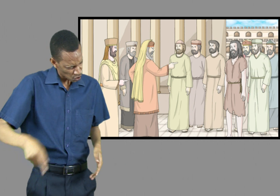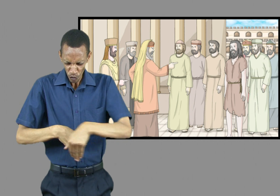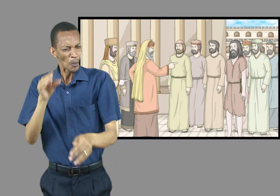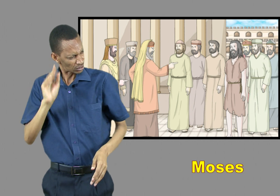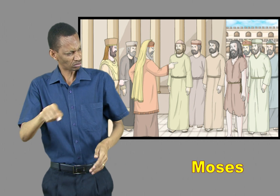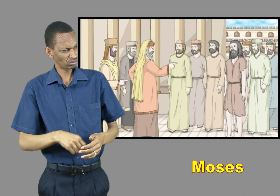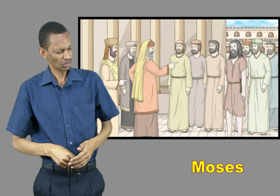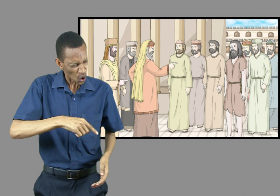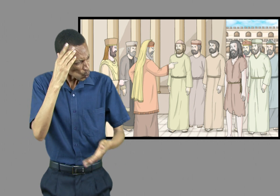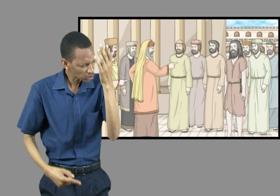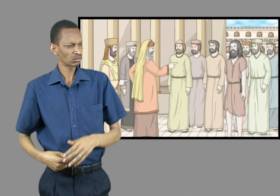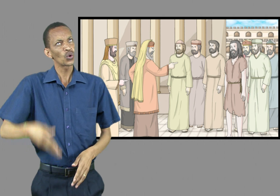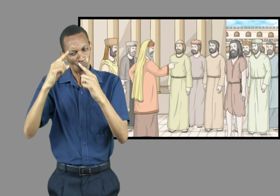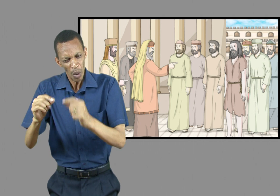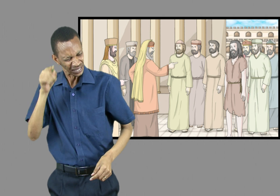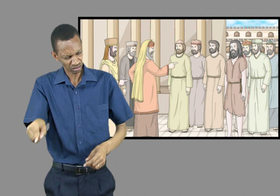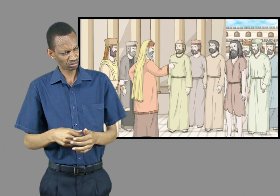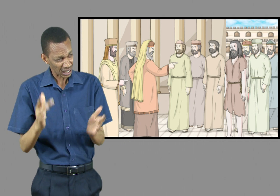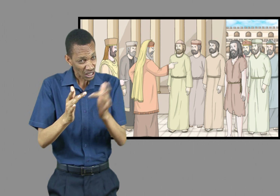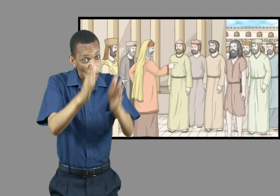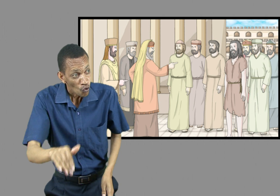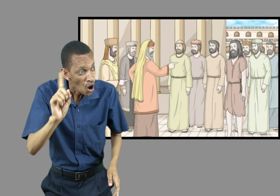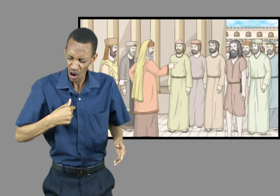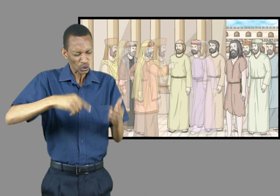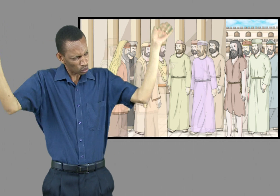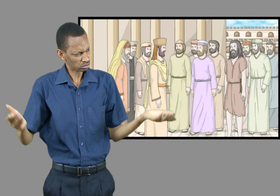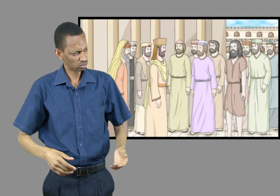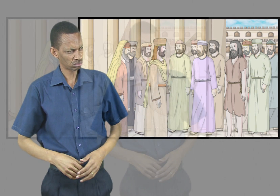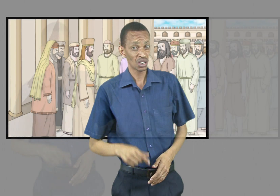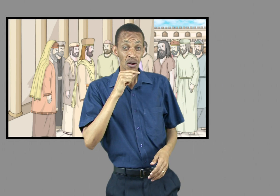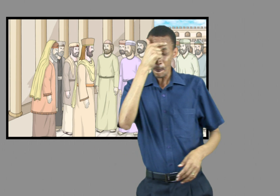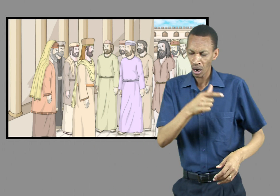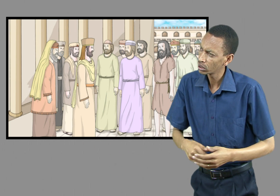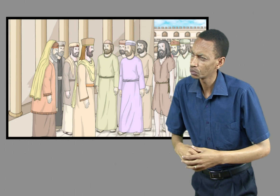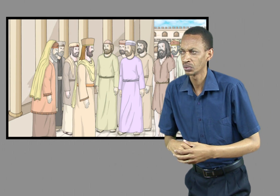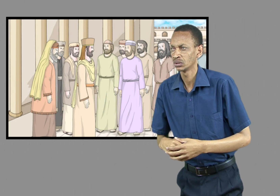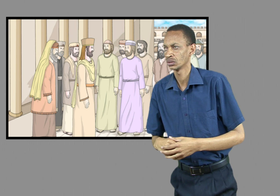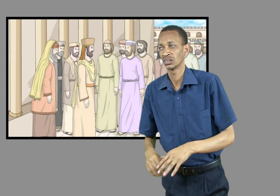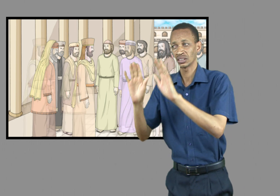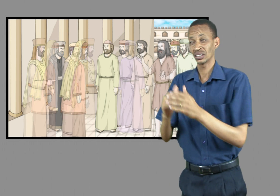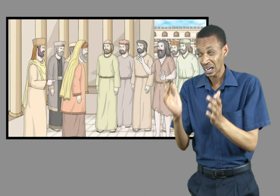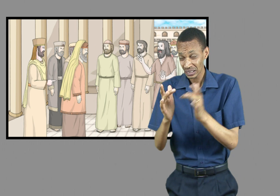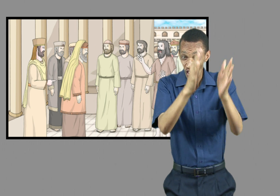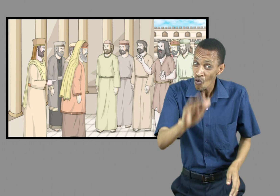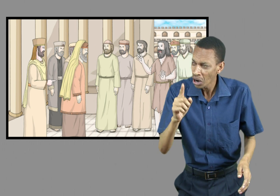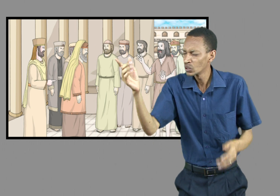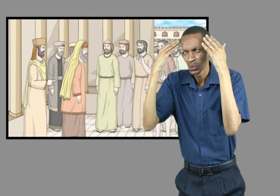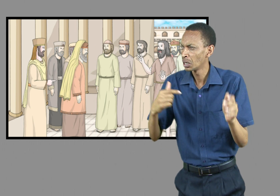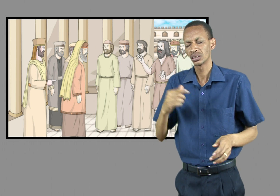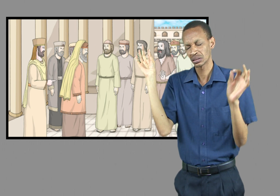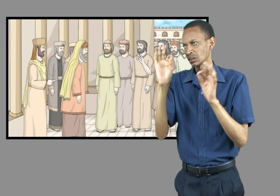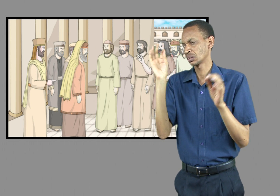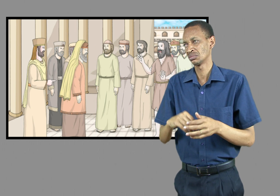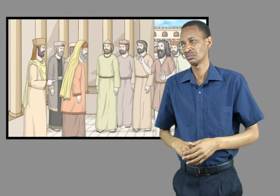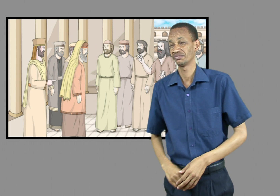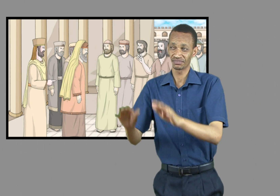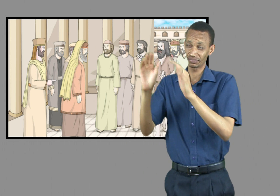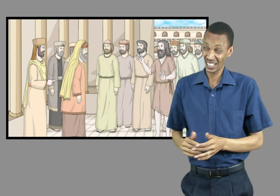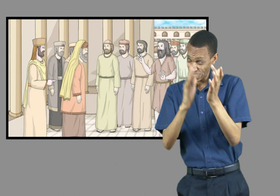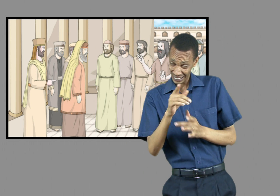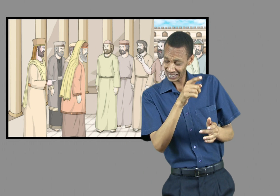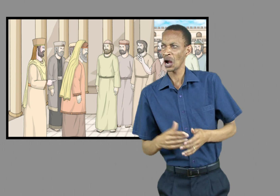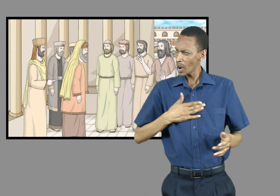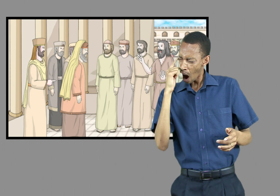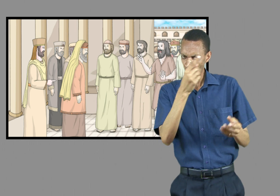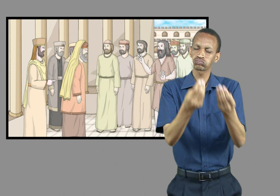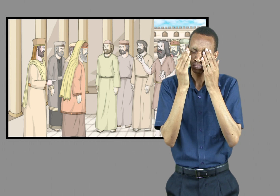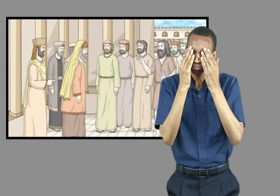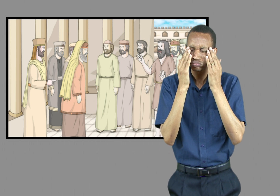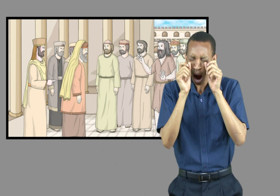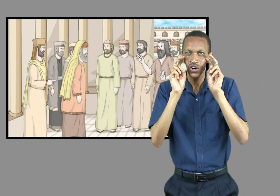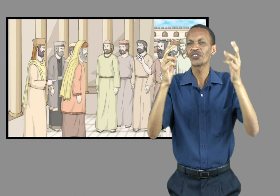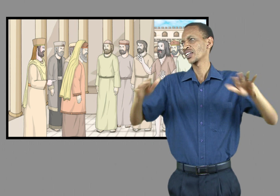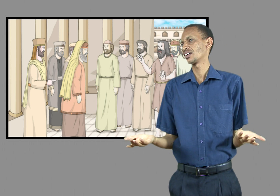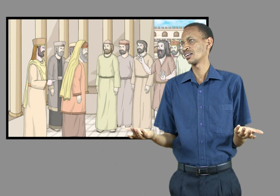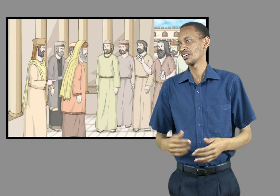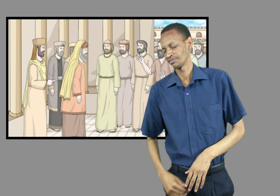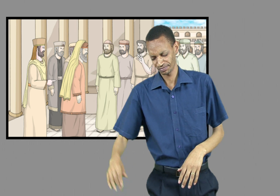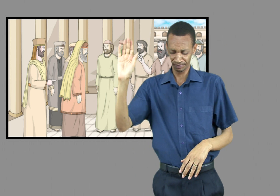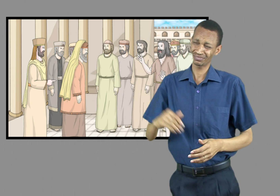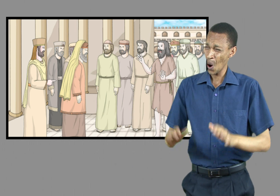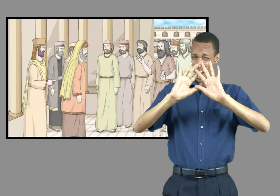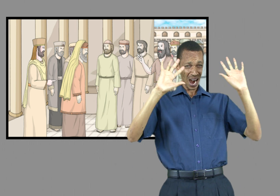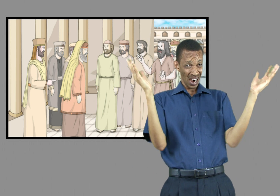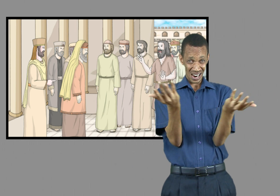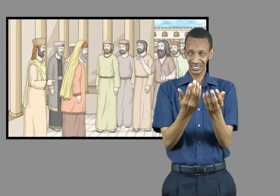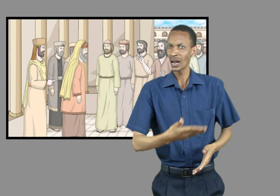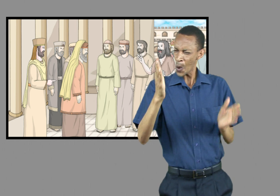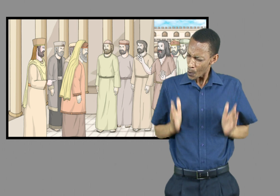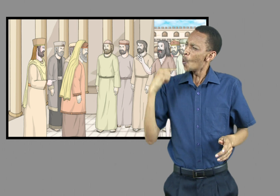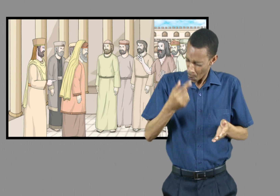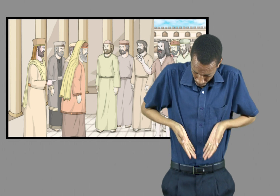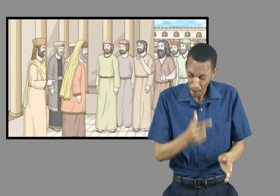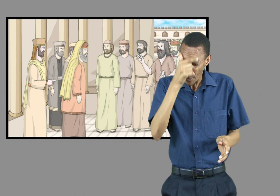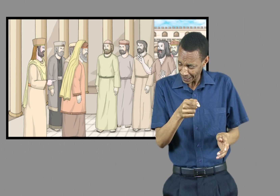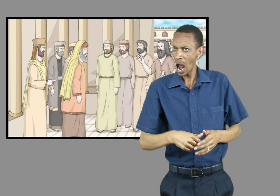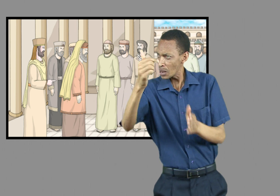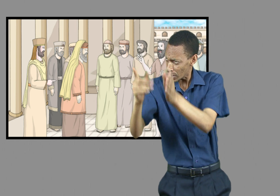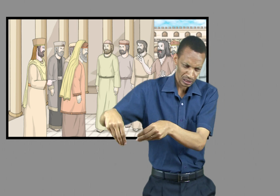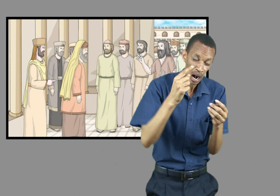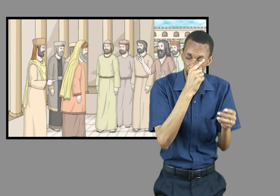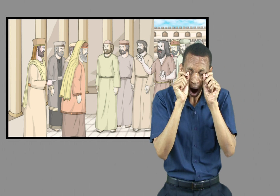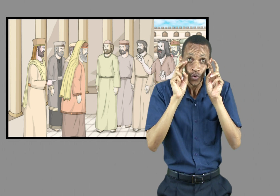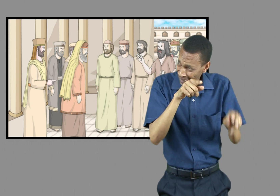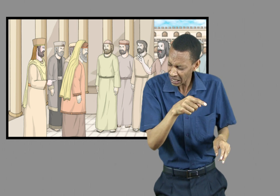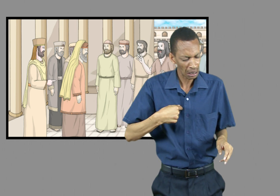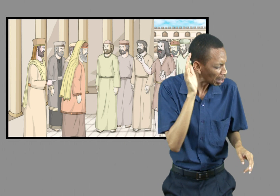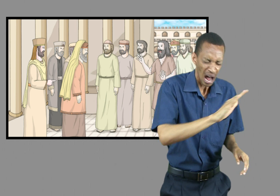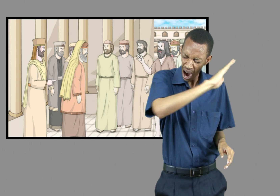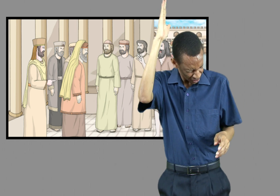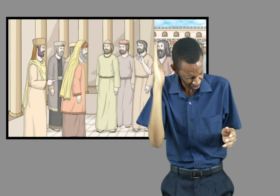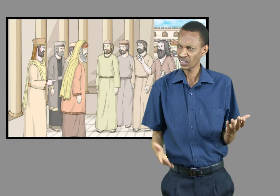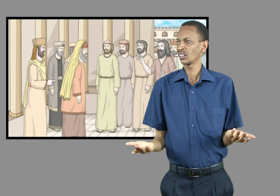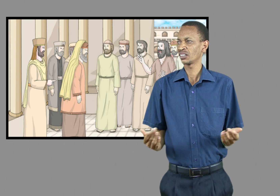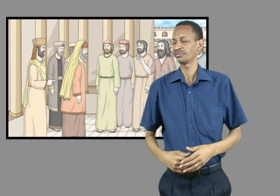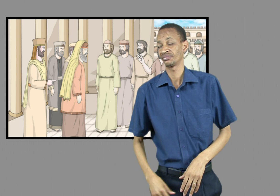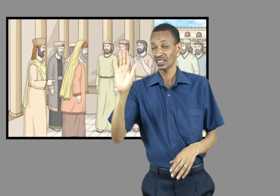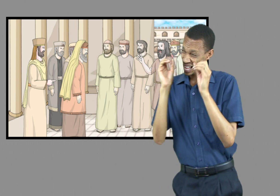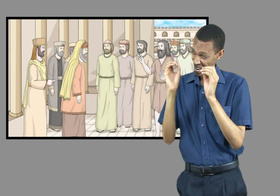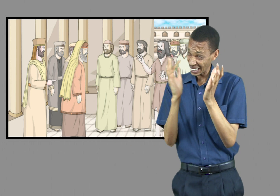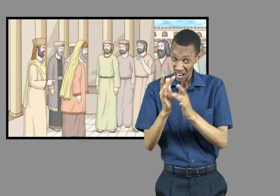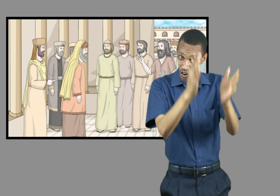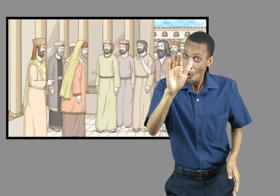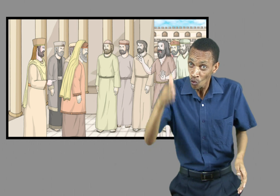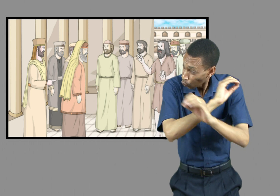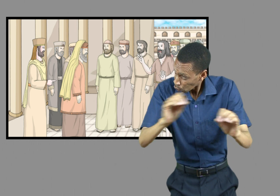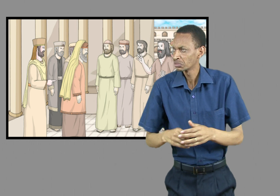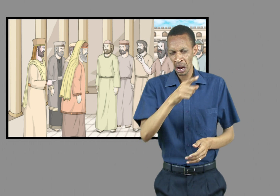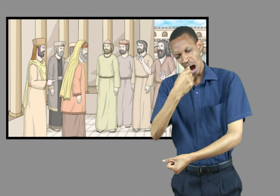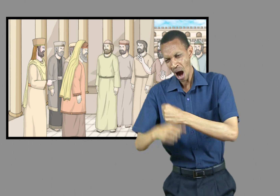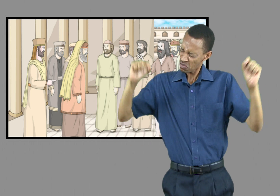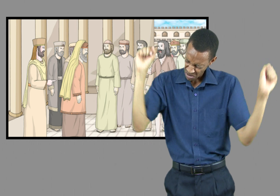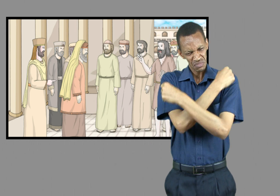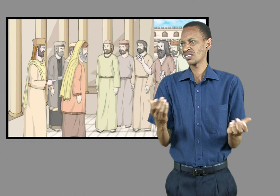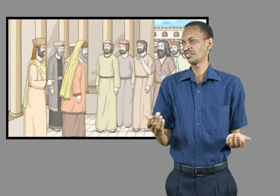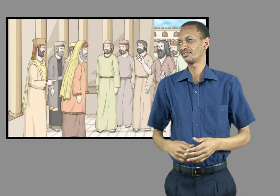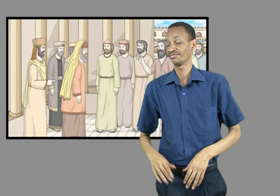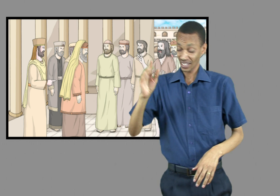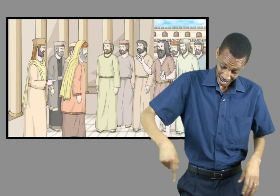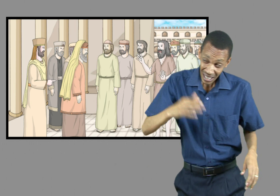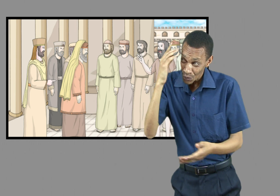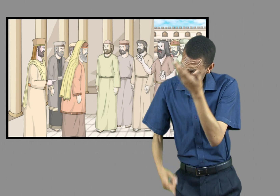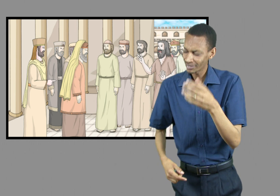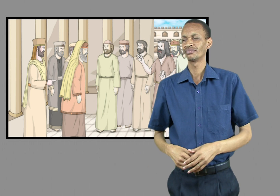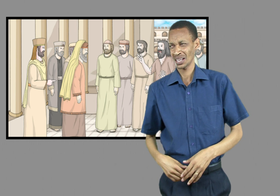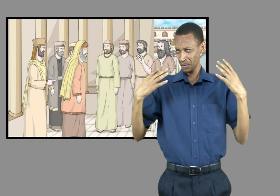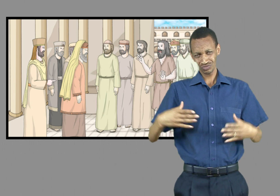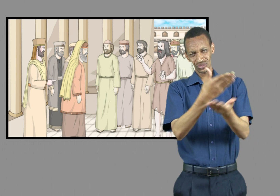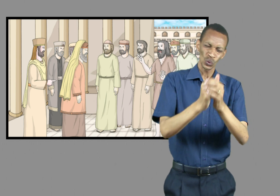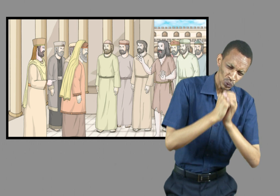We know that God spoke to Moses, but we do not know where this man is from.” “That is remarkable indeed!” the man said. “You do not know where He is from, and yet He opened my eyes. We know that God does not listen to sinners, but He does listen to the one who worships Him and does His will.